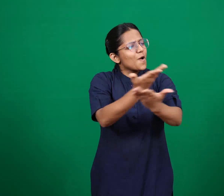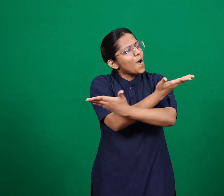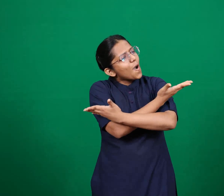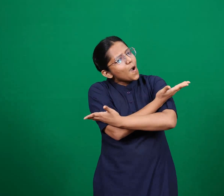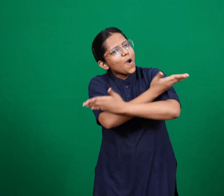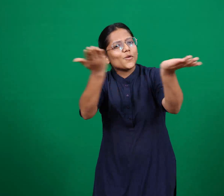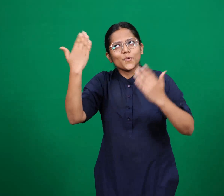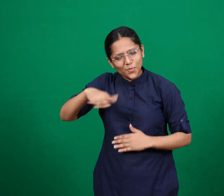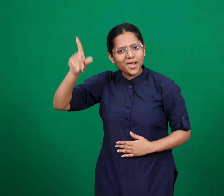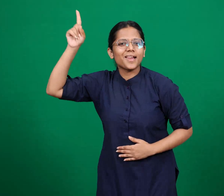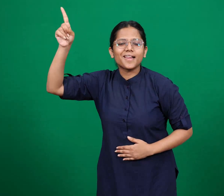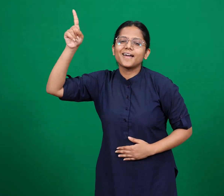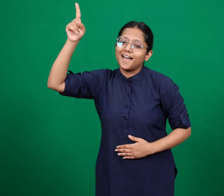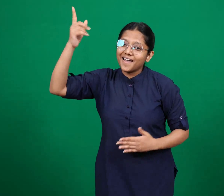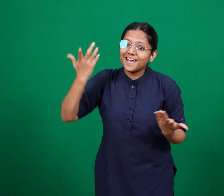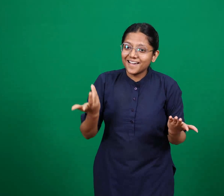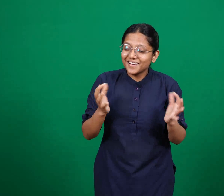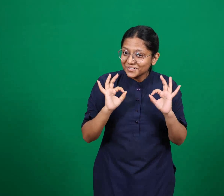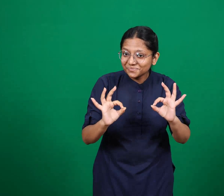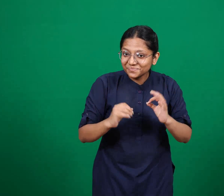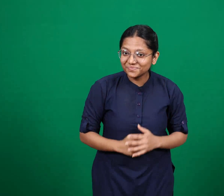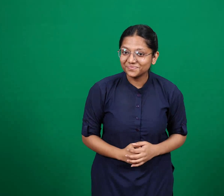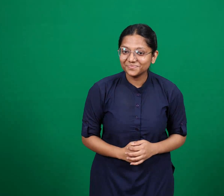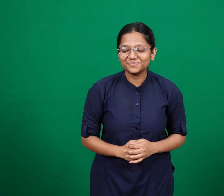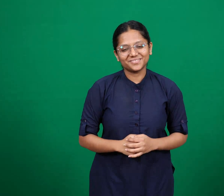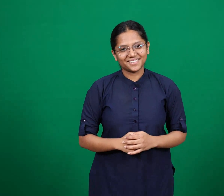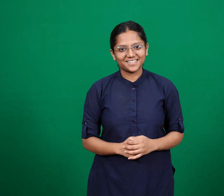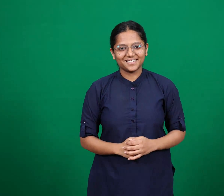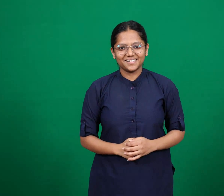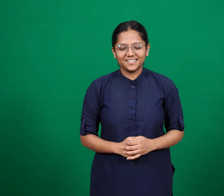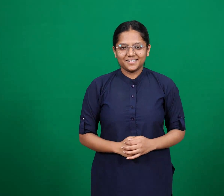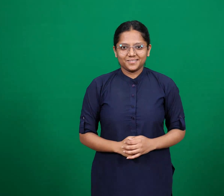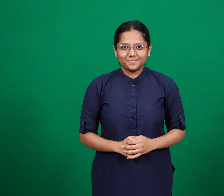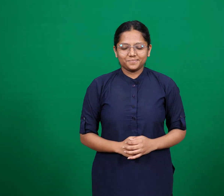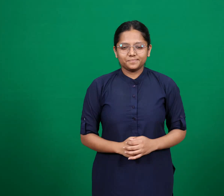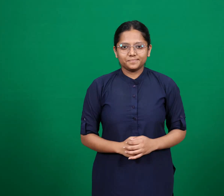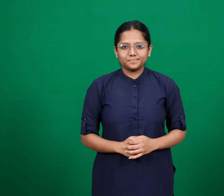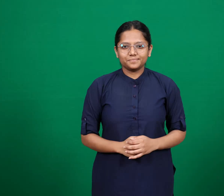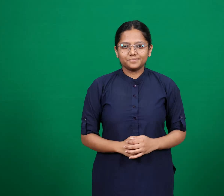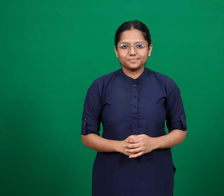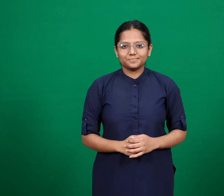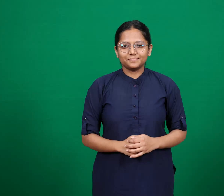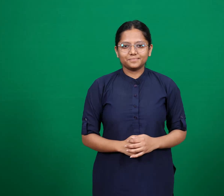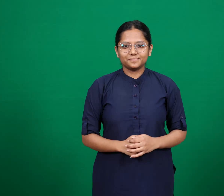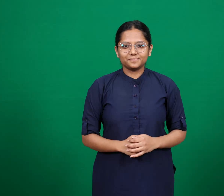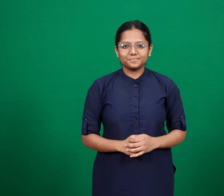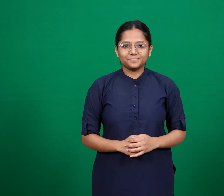Grace be with you.